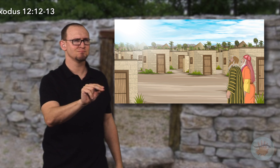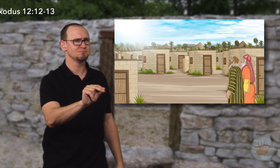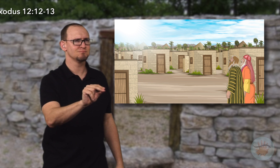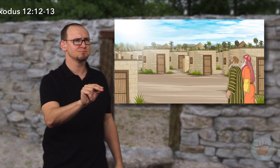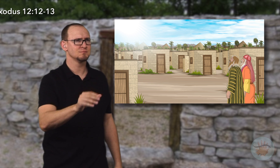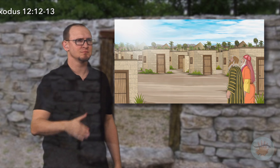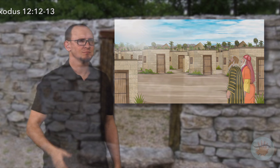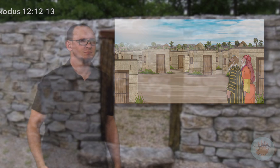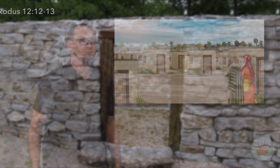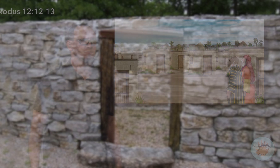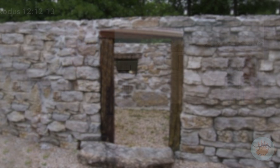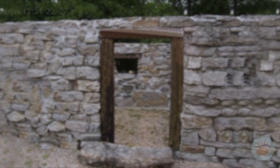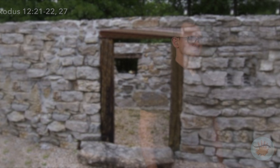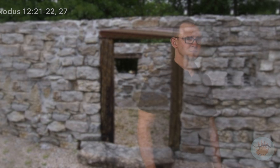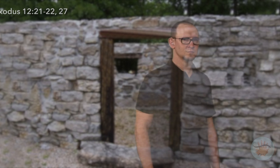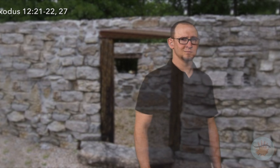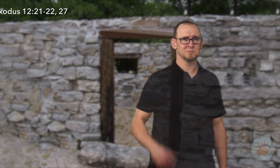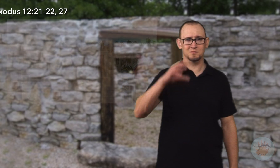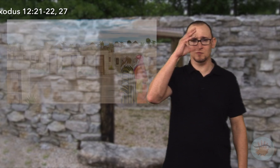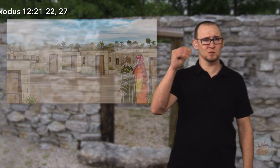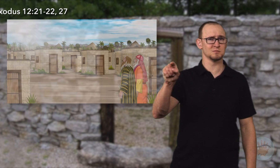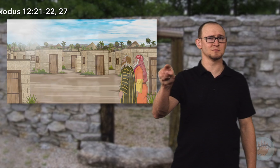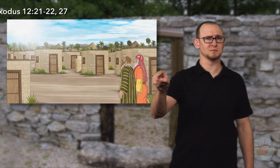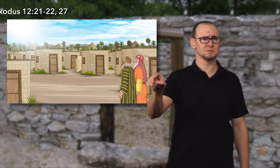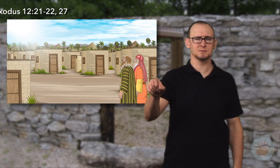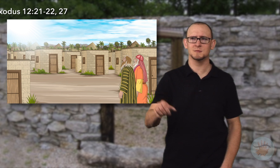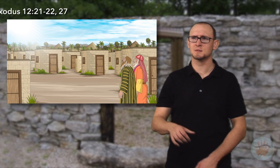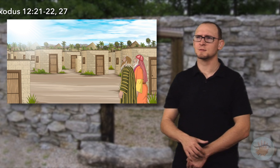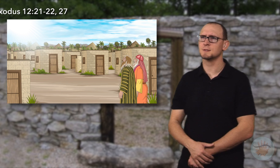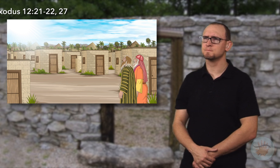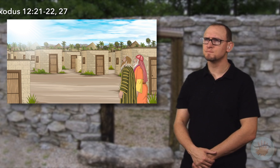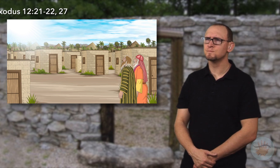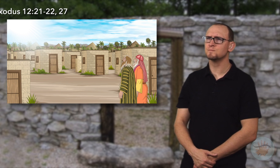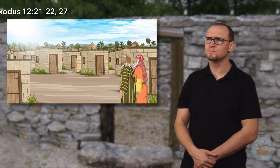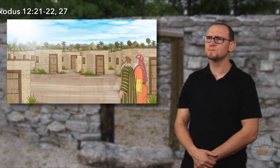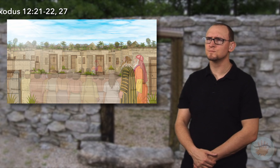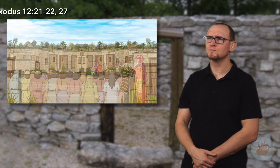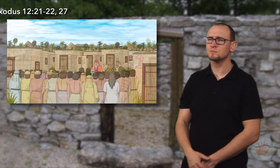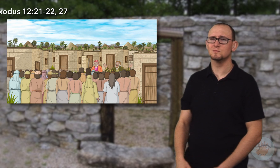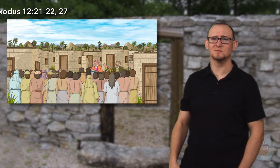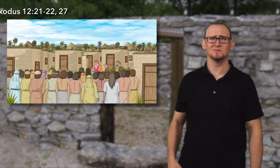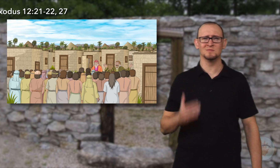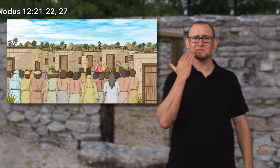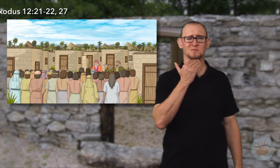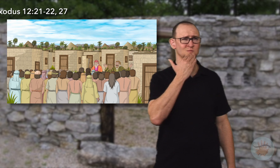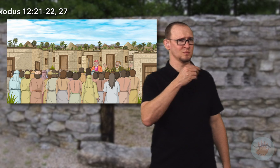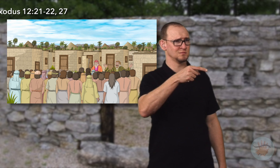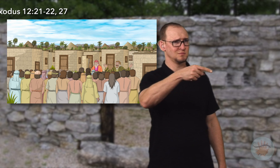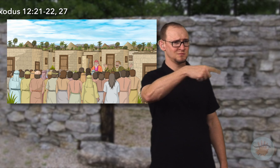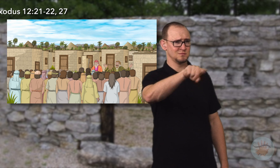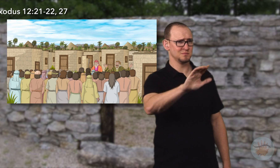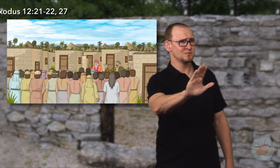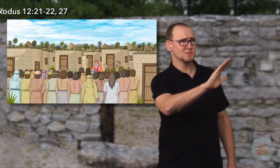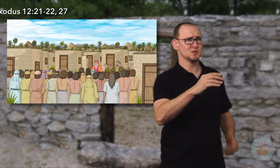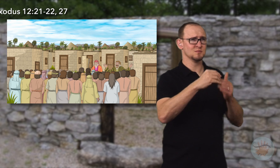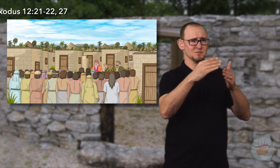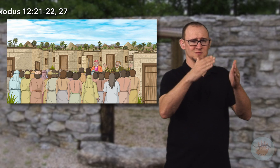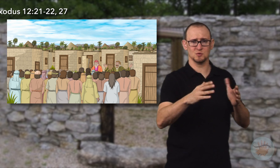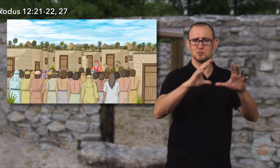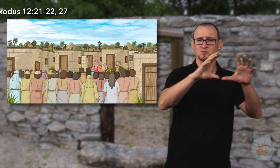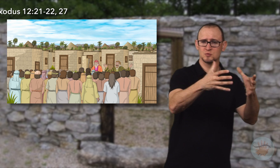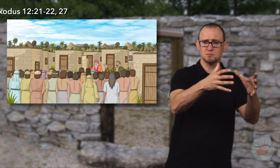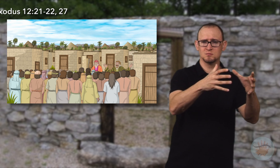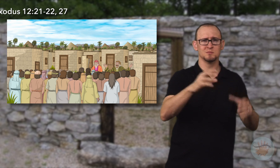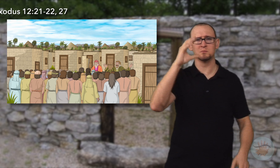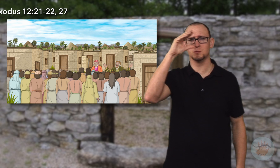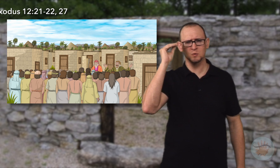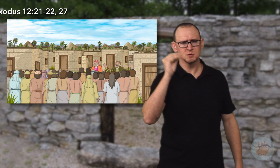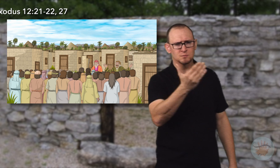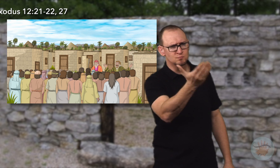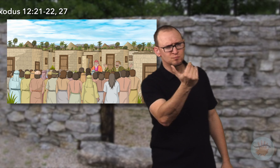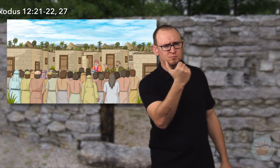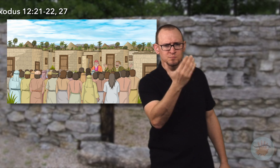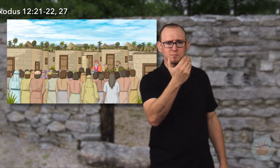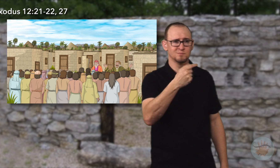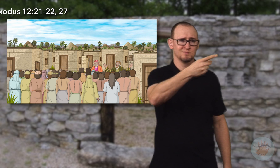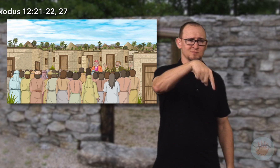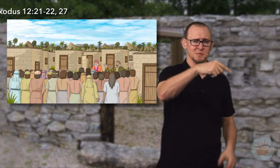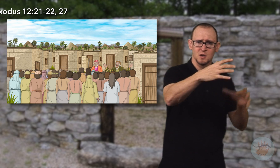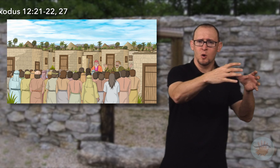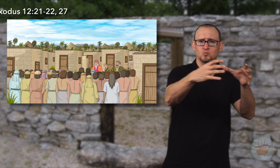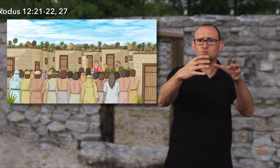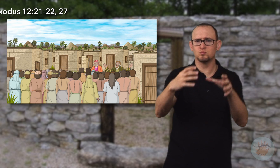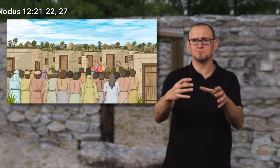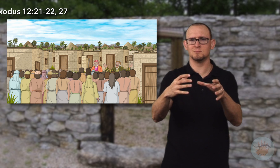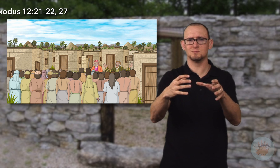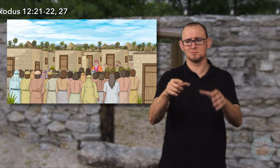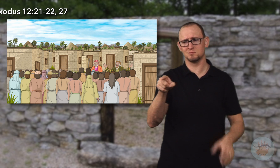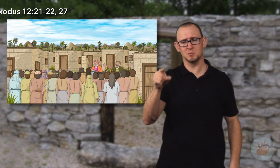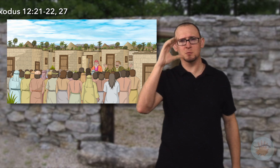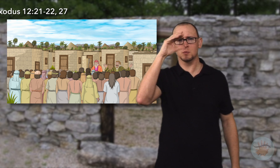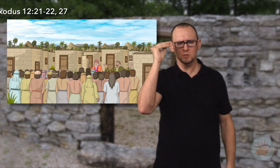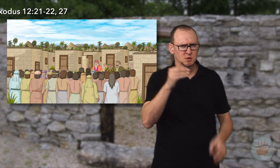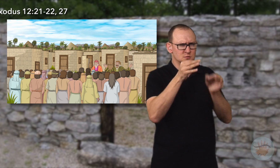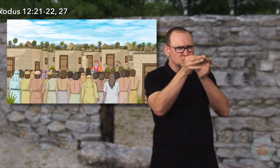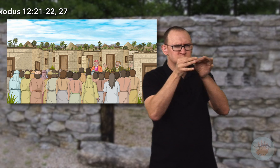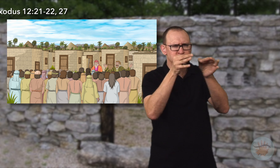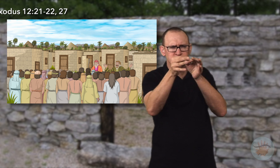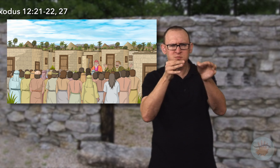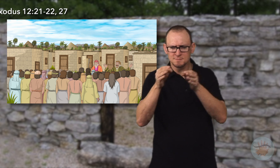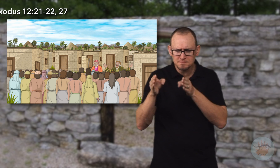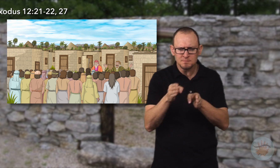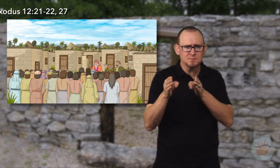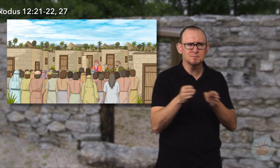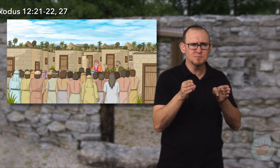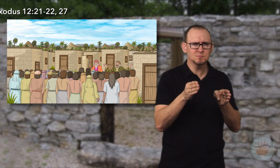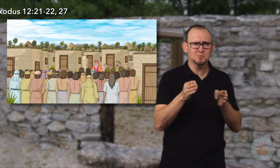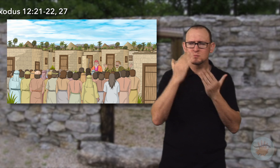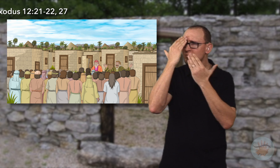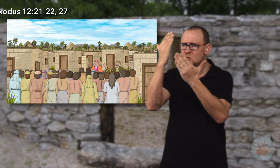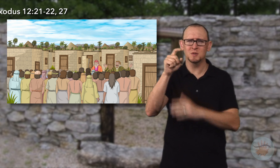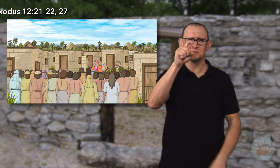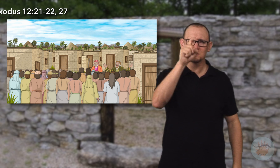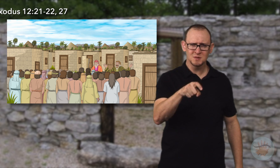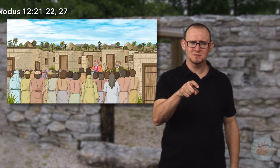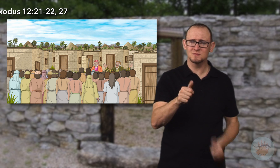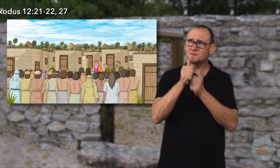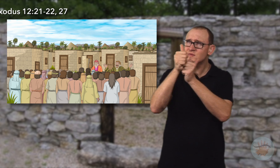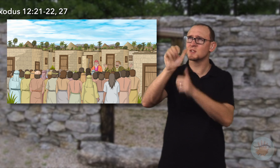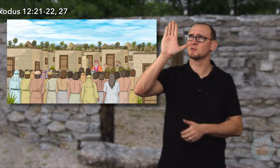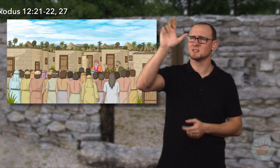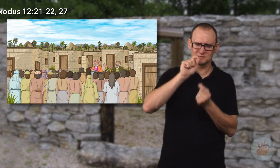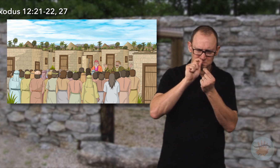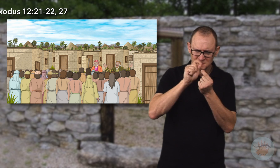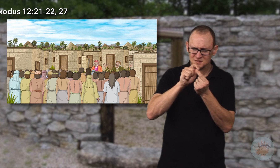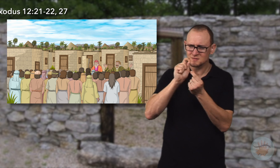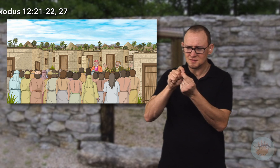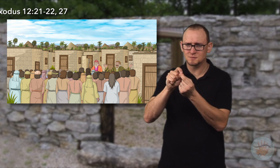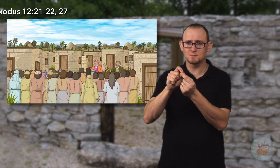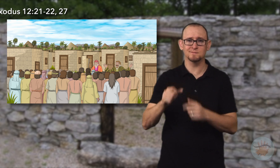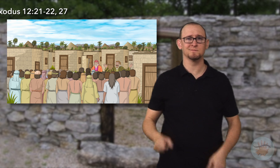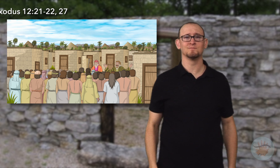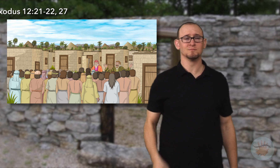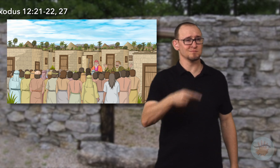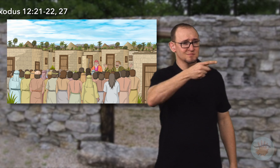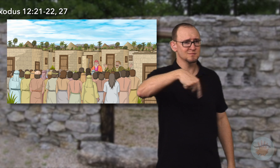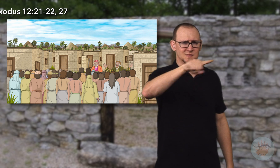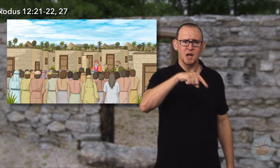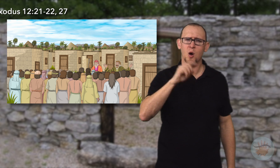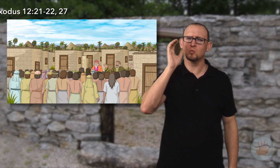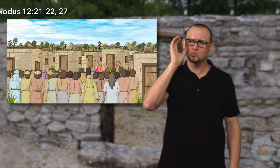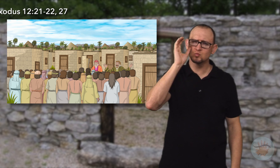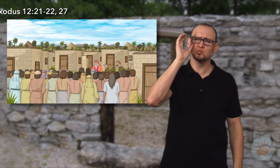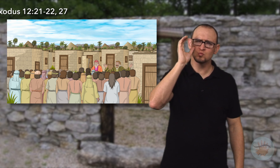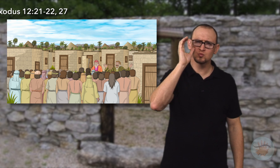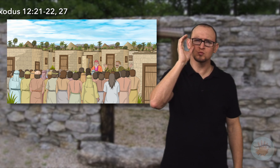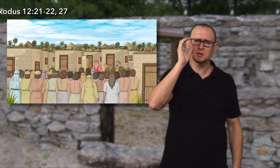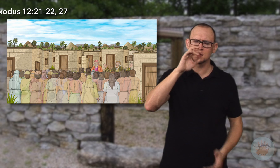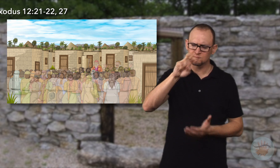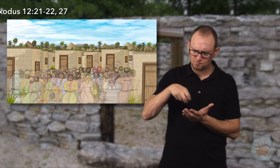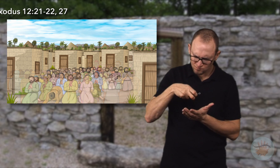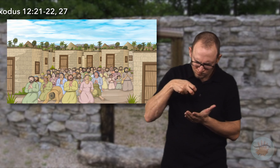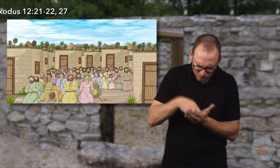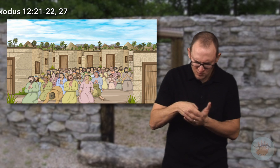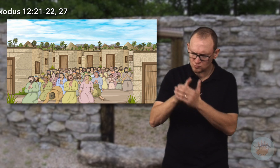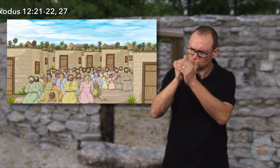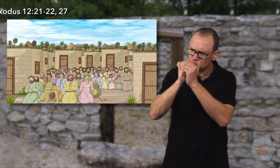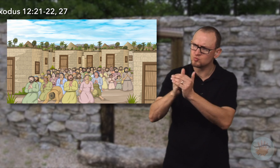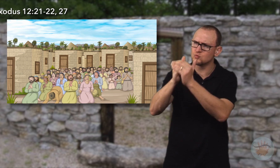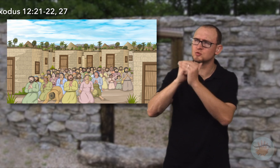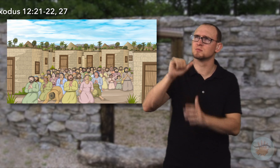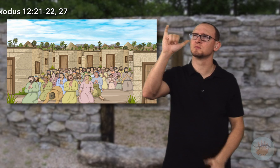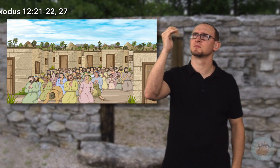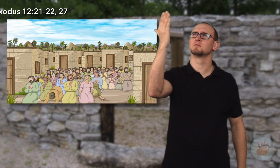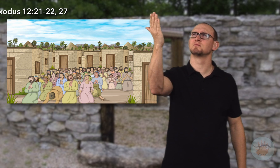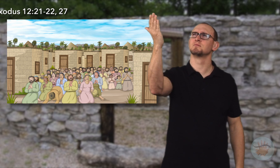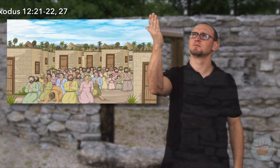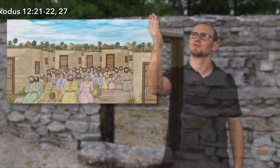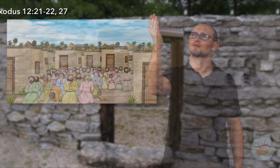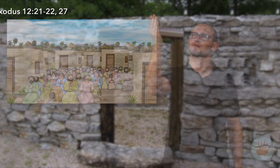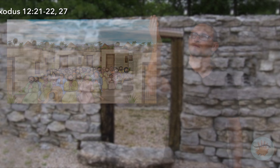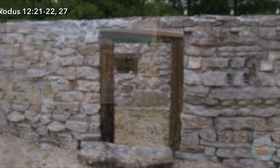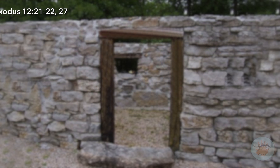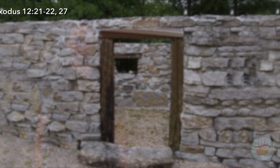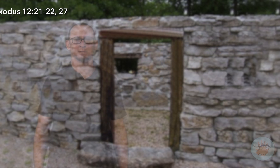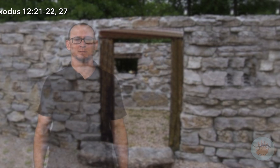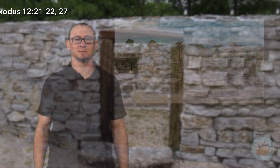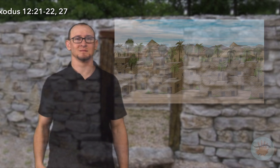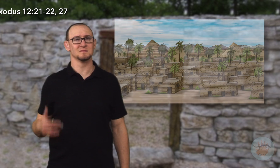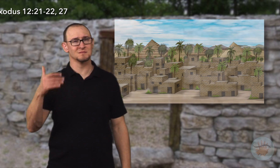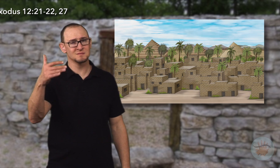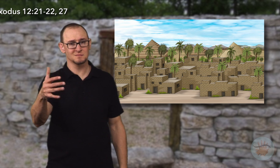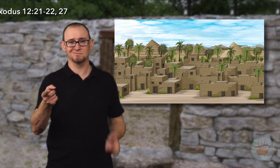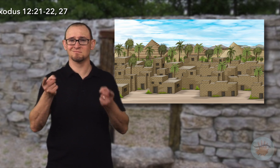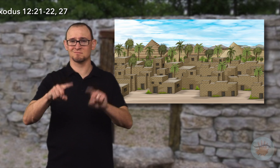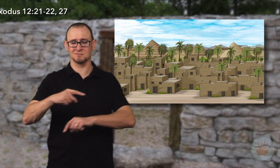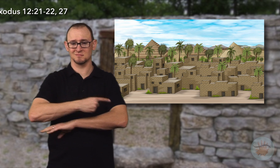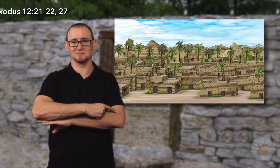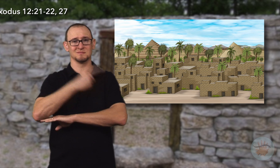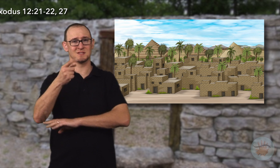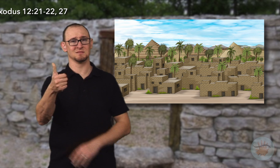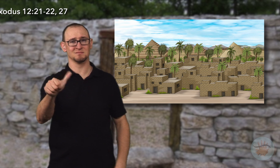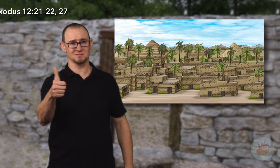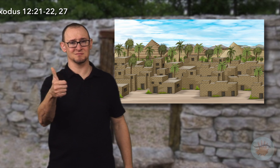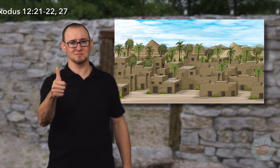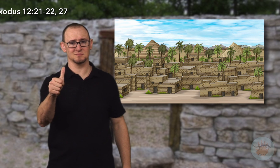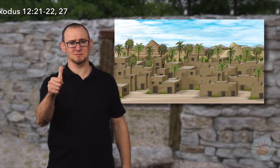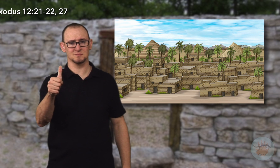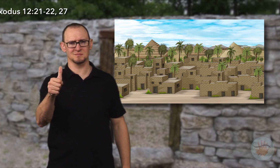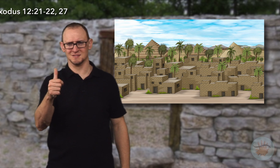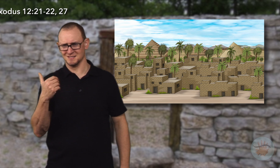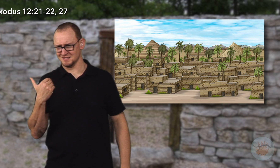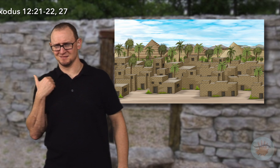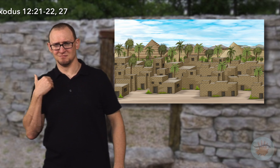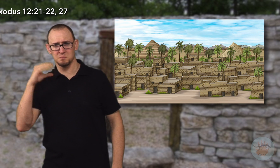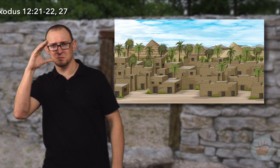Then Moses summoned all the elders of Israel and told them, “Go at once and select for yourselves a lamb for each family, and slaughter the Passover lamb.